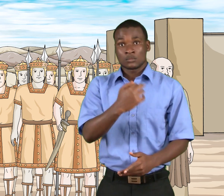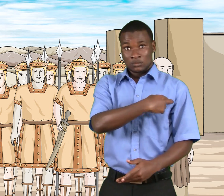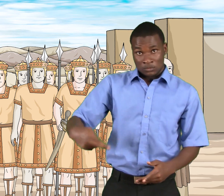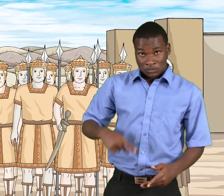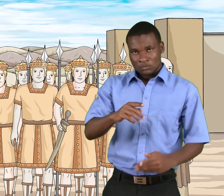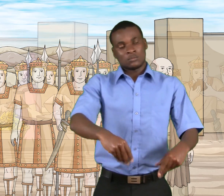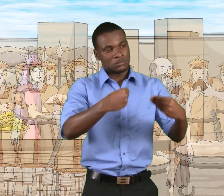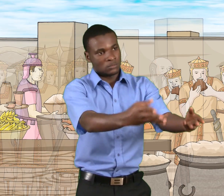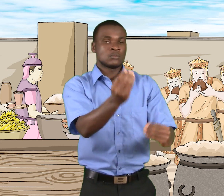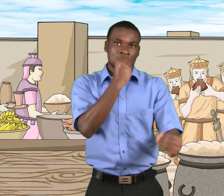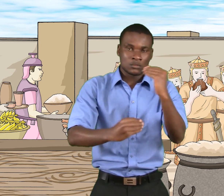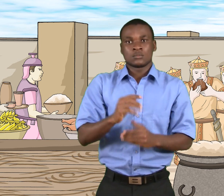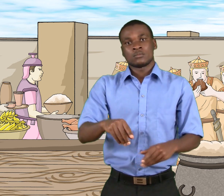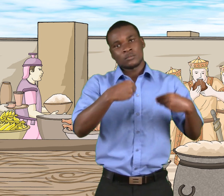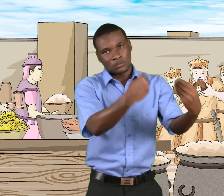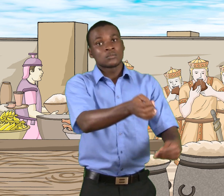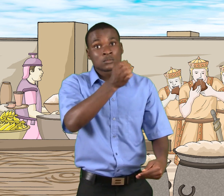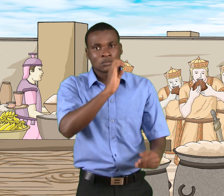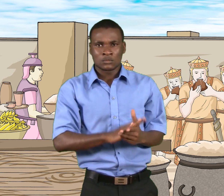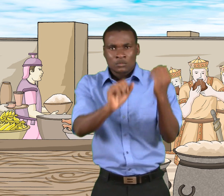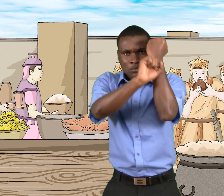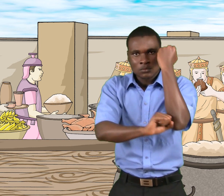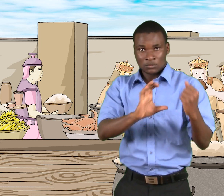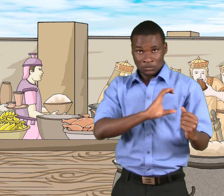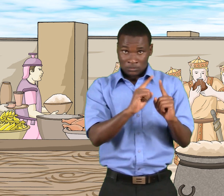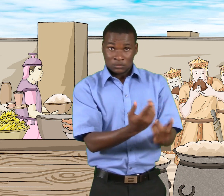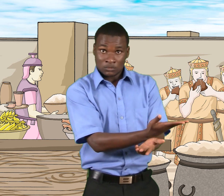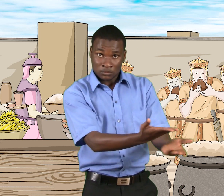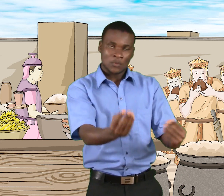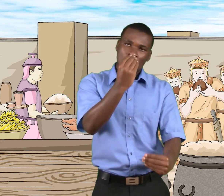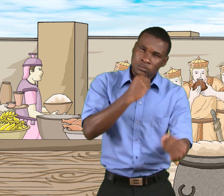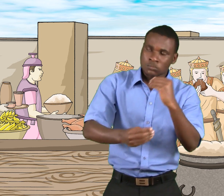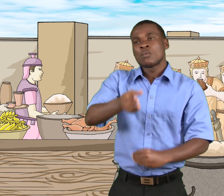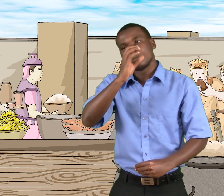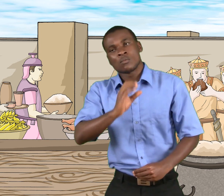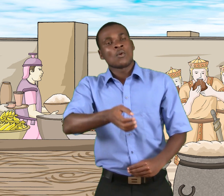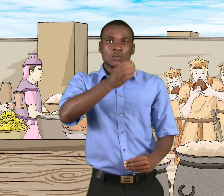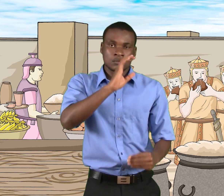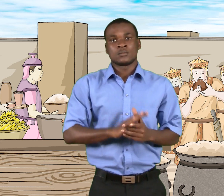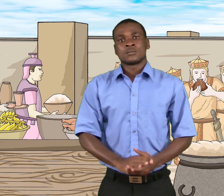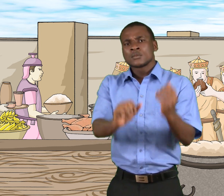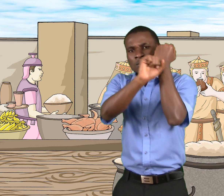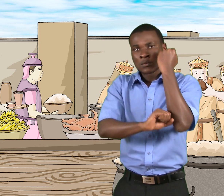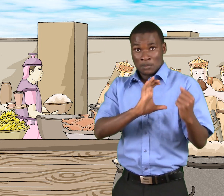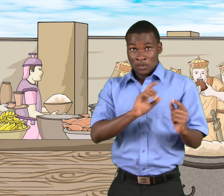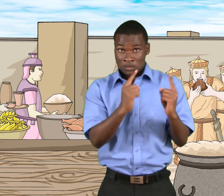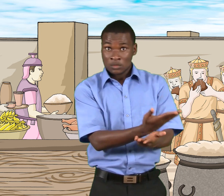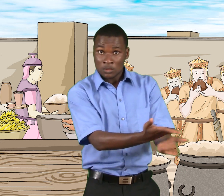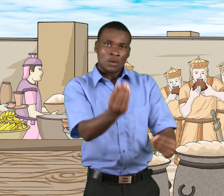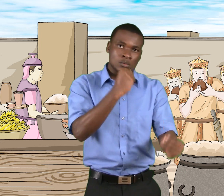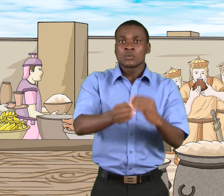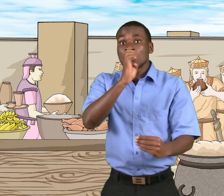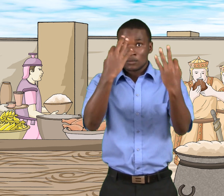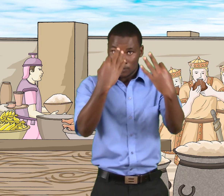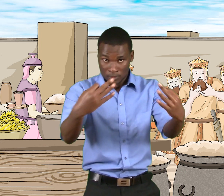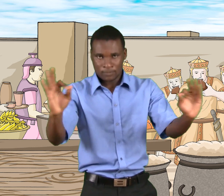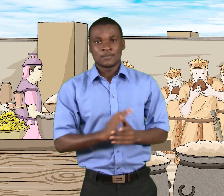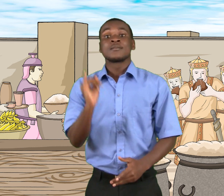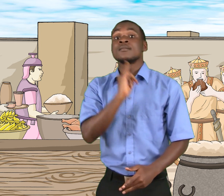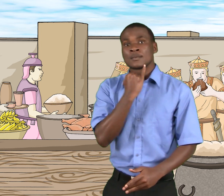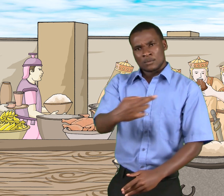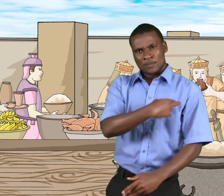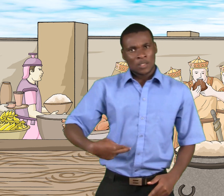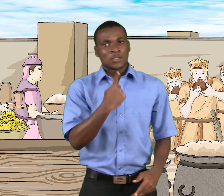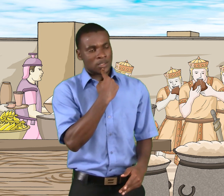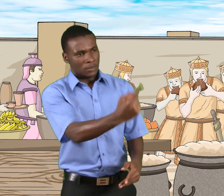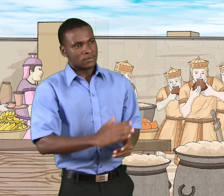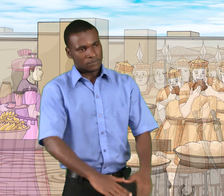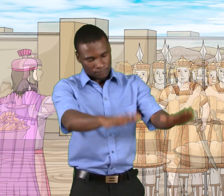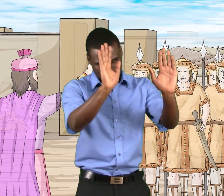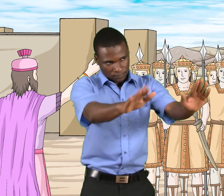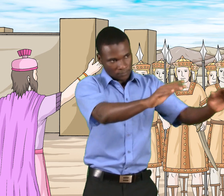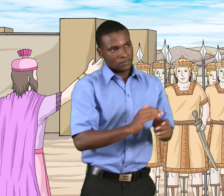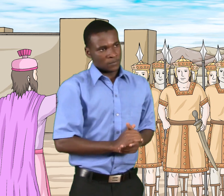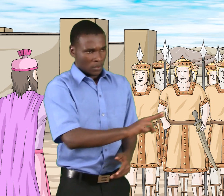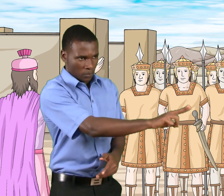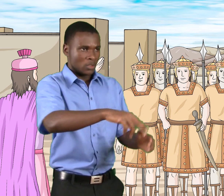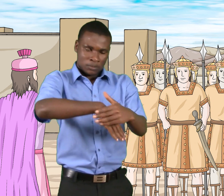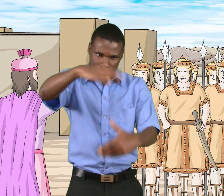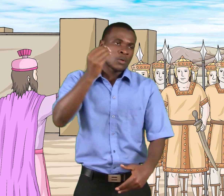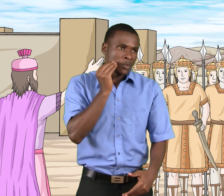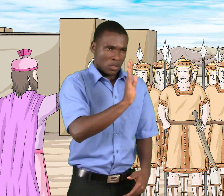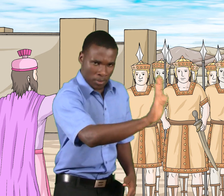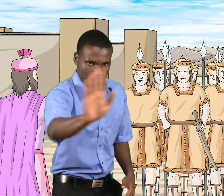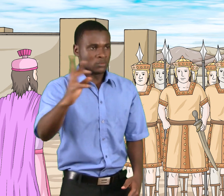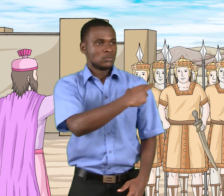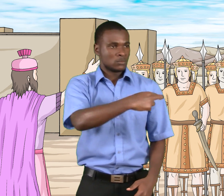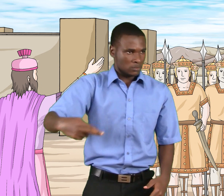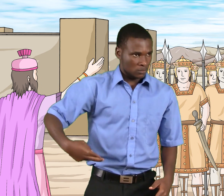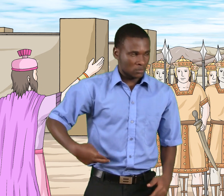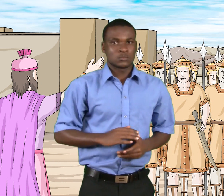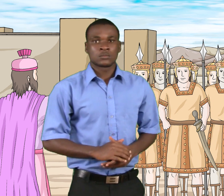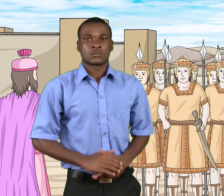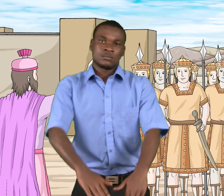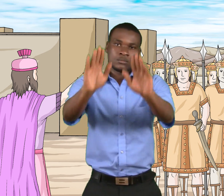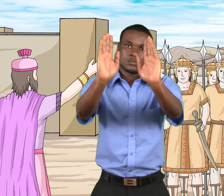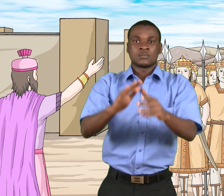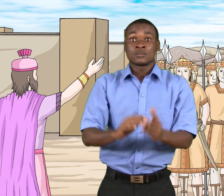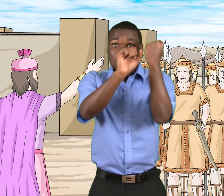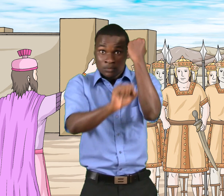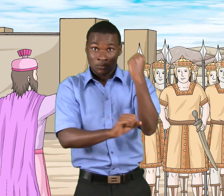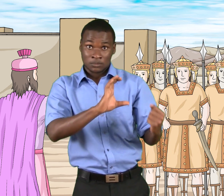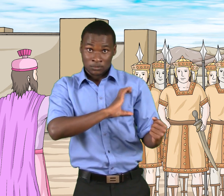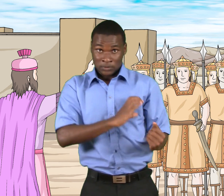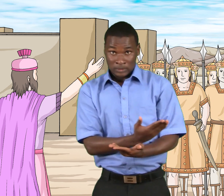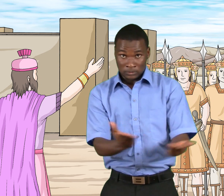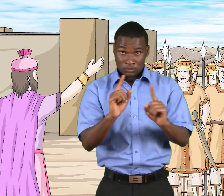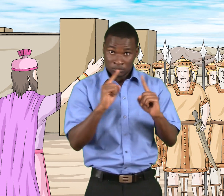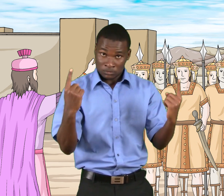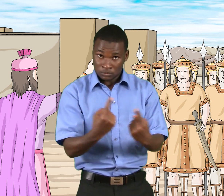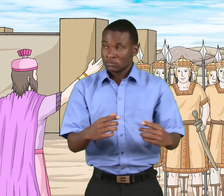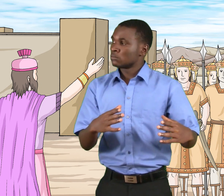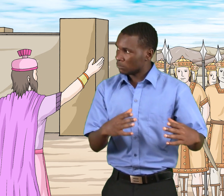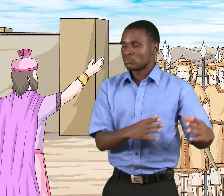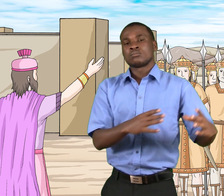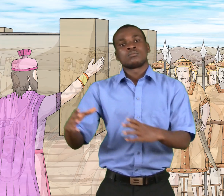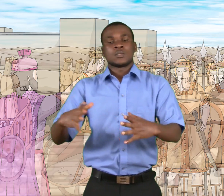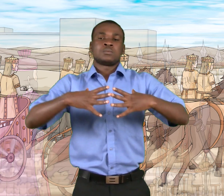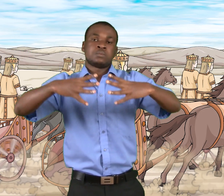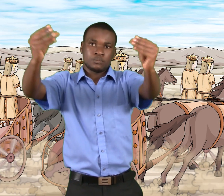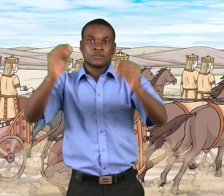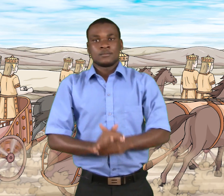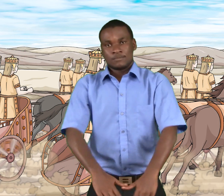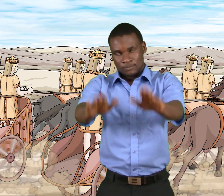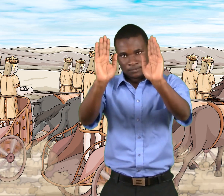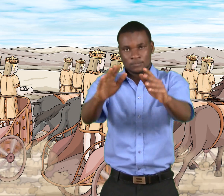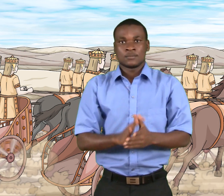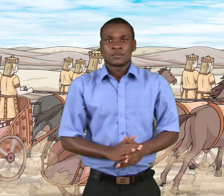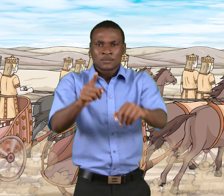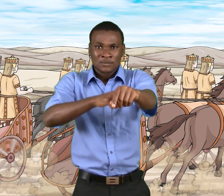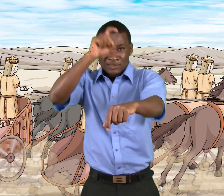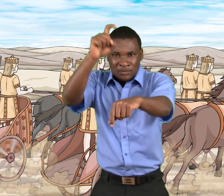So the king prepared a great feast for them, and after they had finished eating and drinking, he sent them away, and they returned to their master.